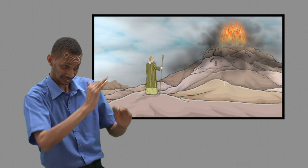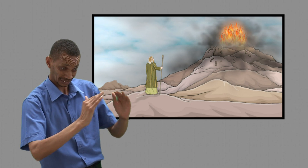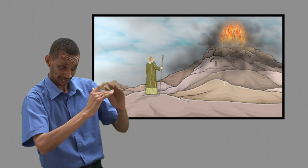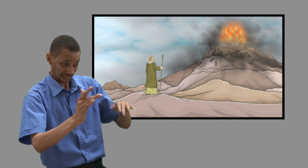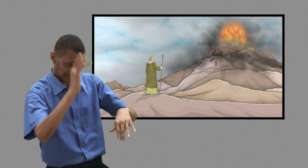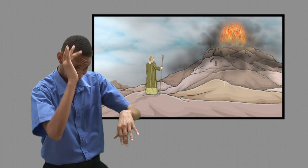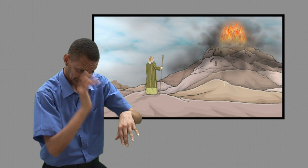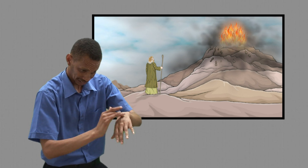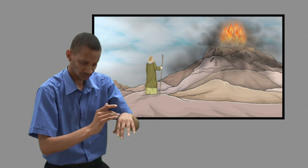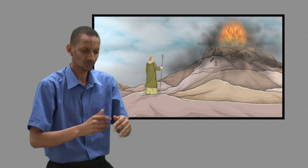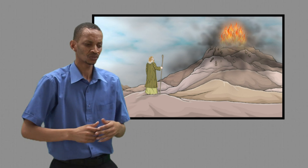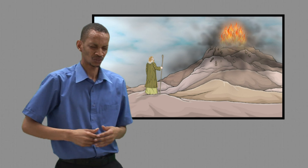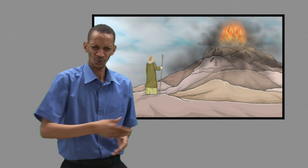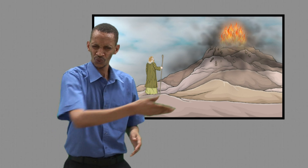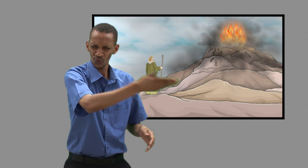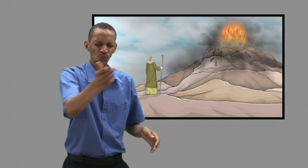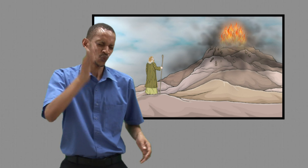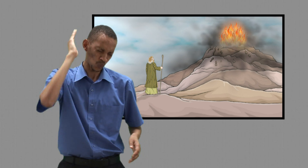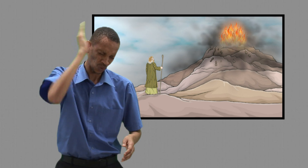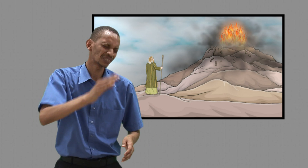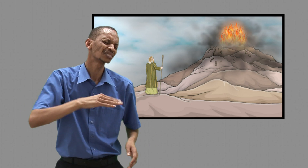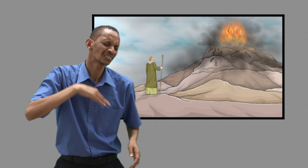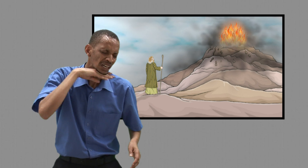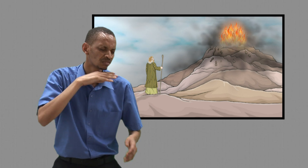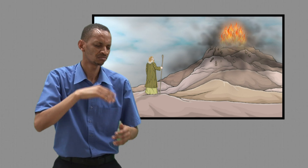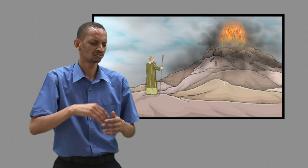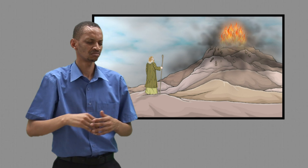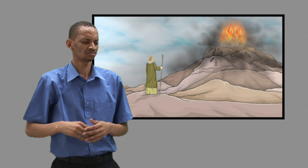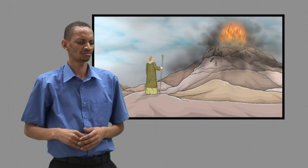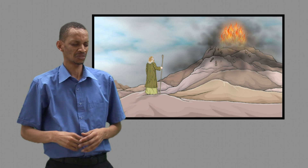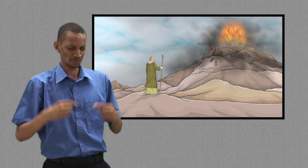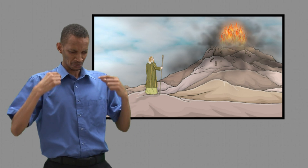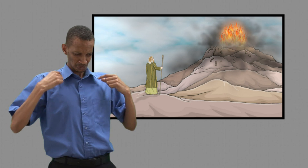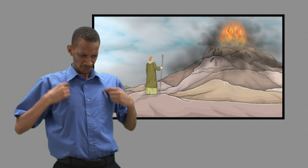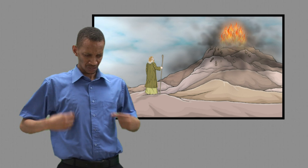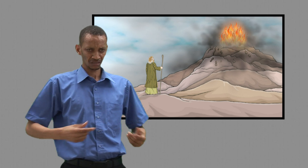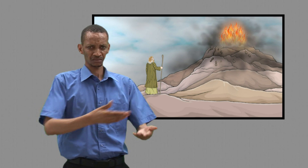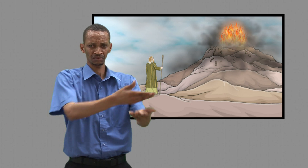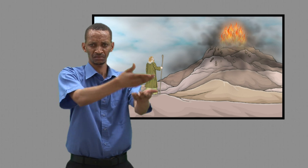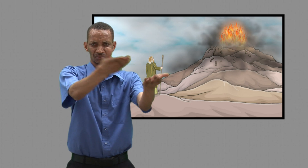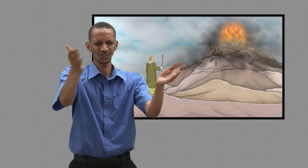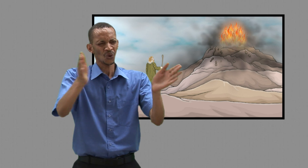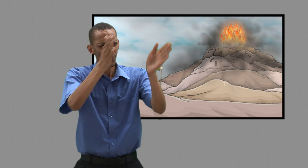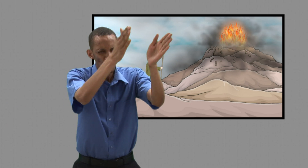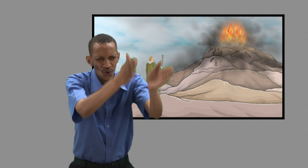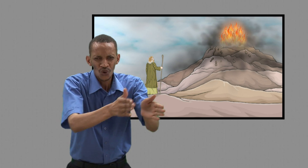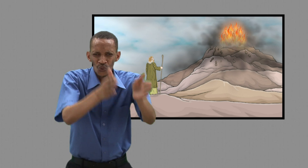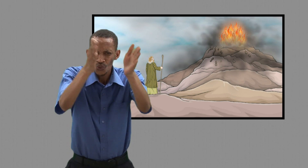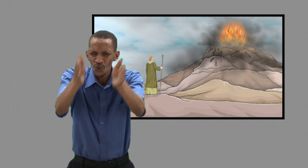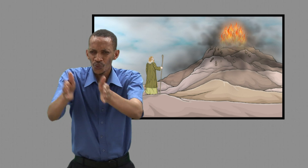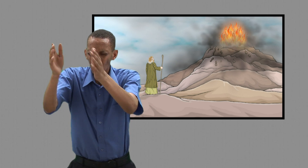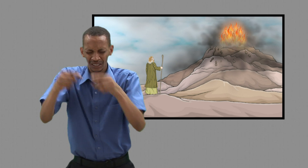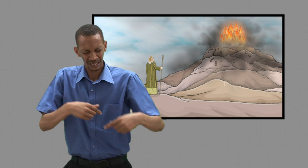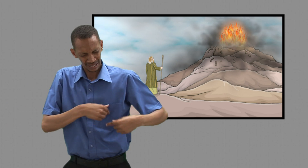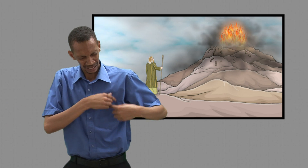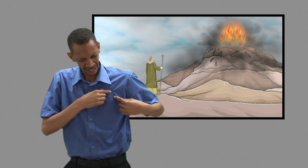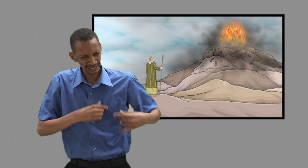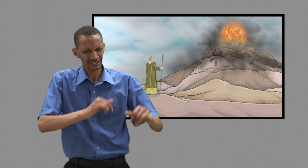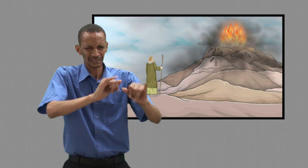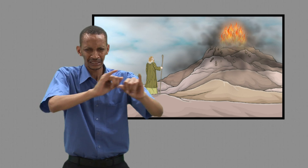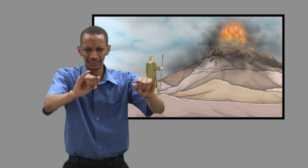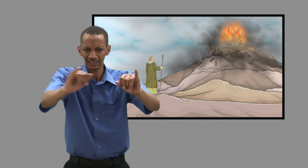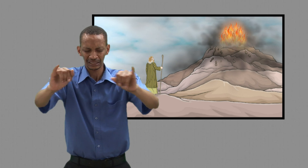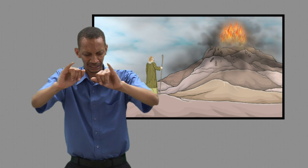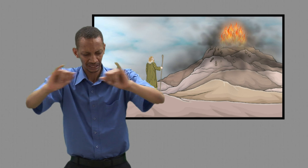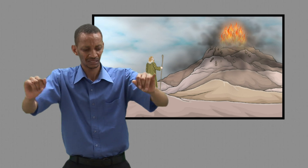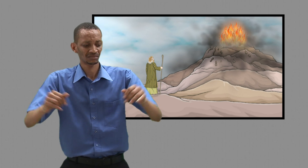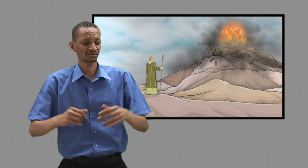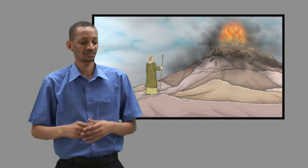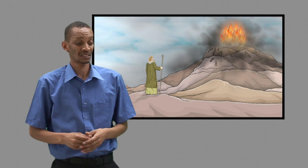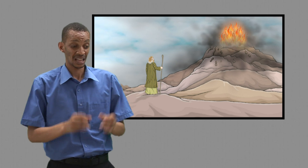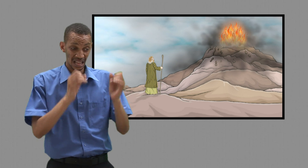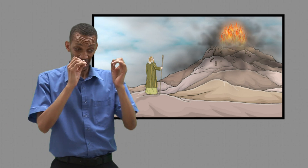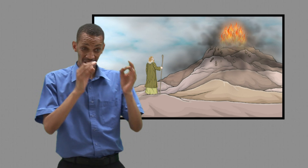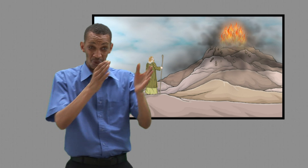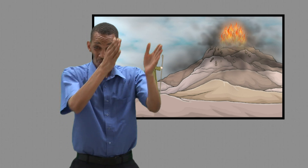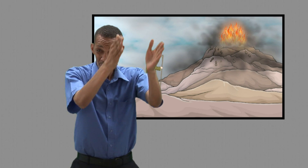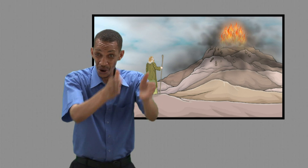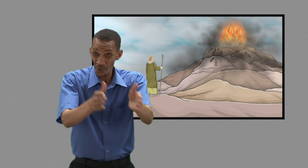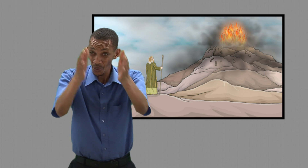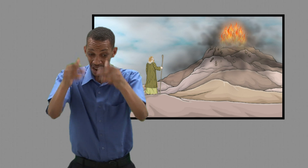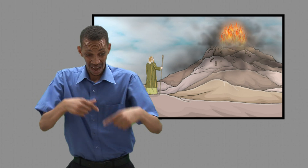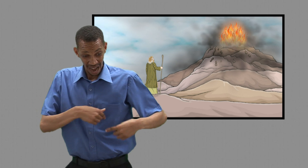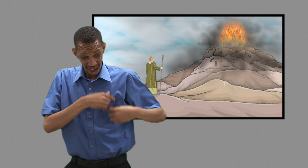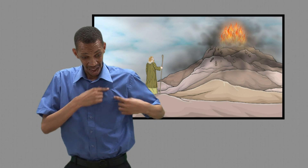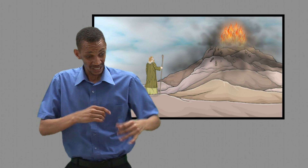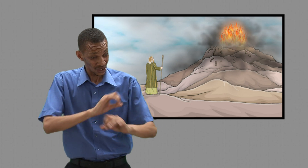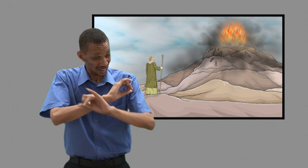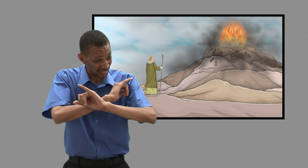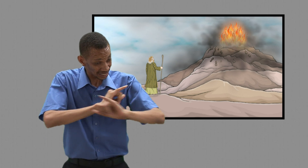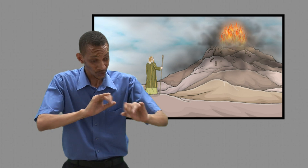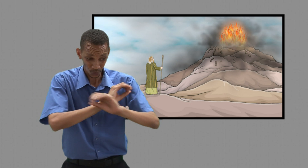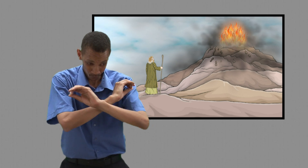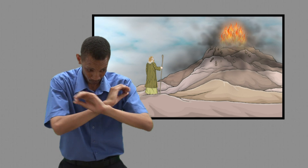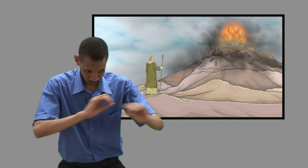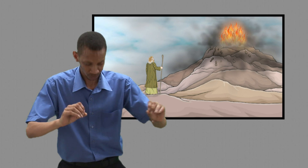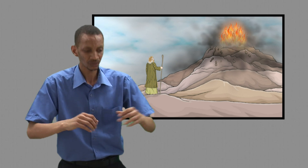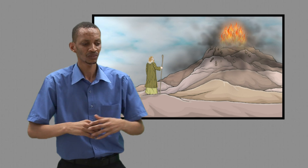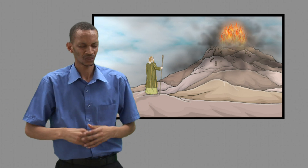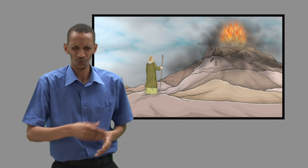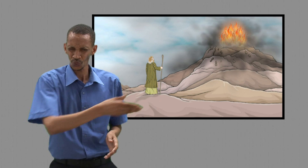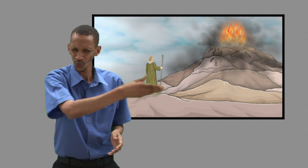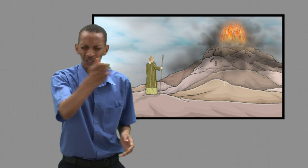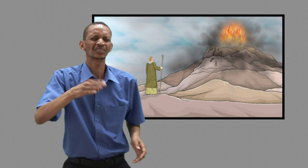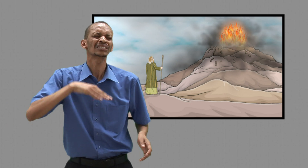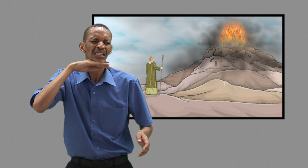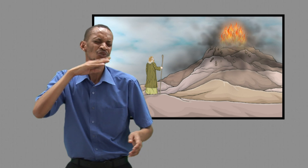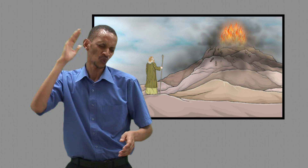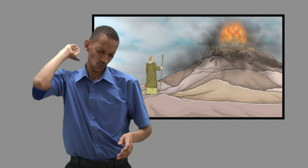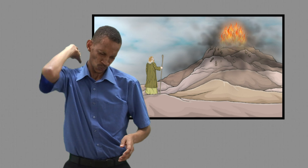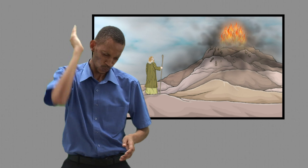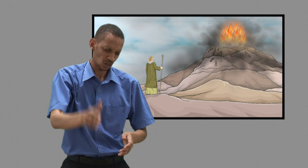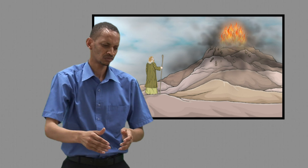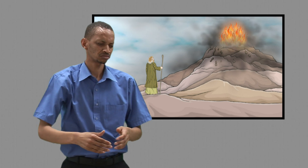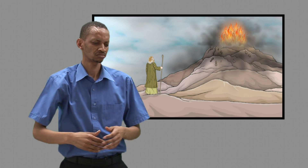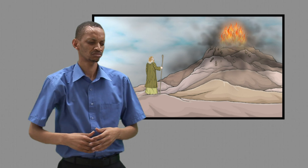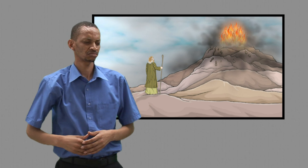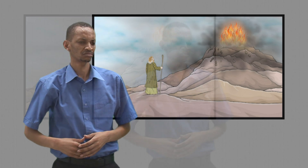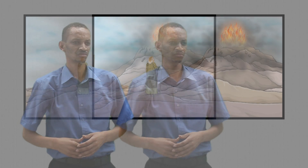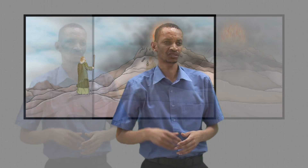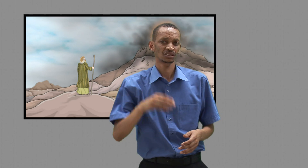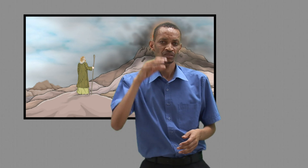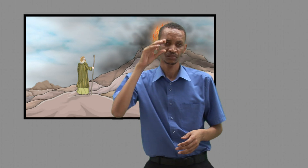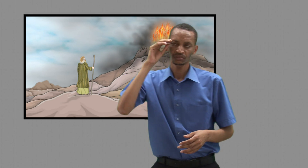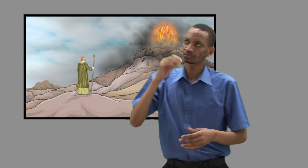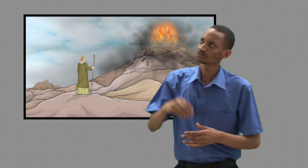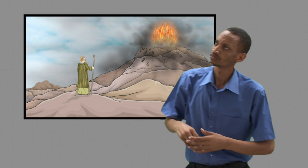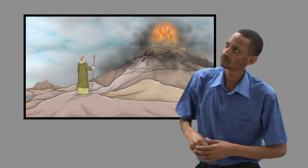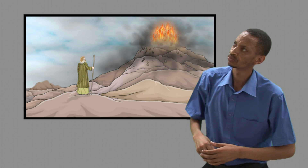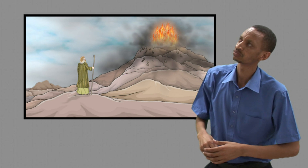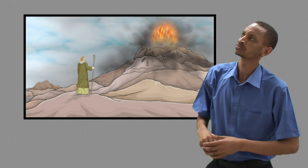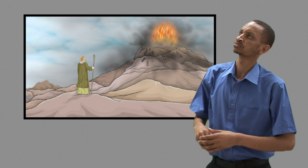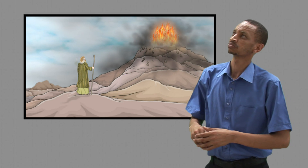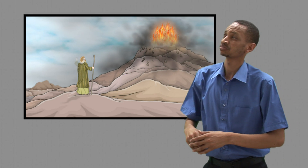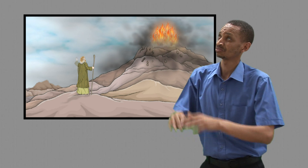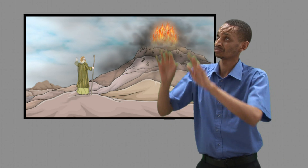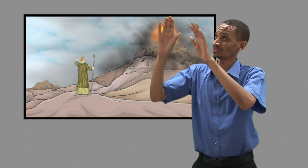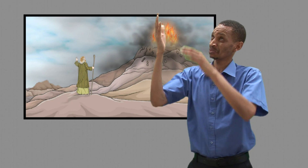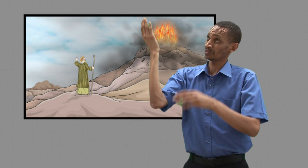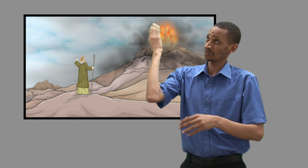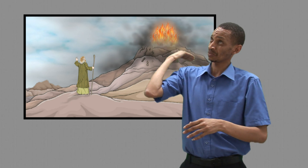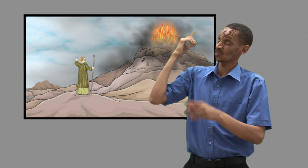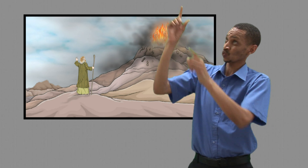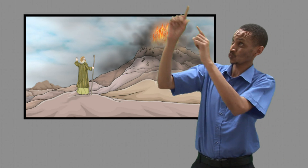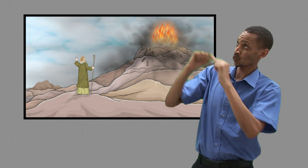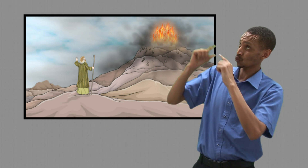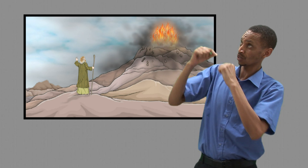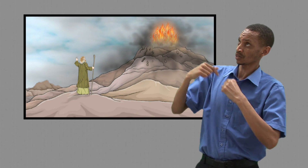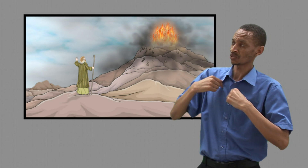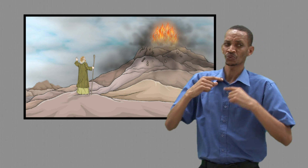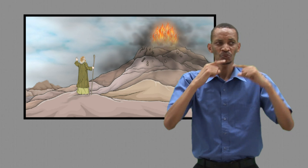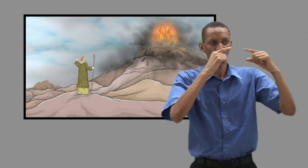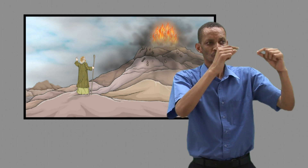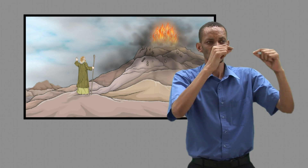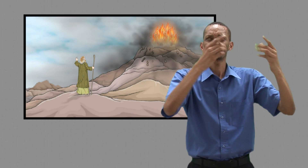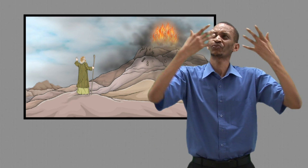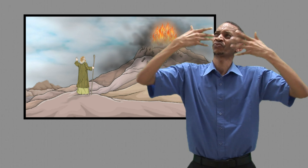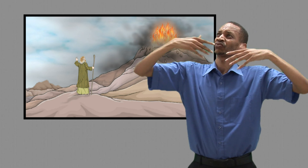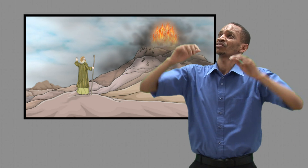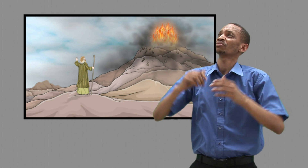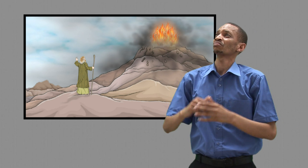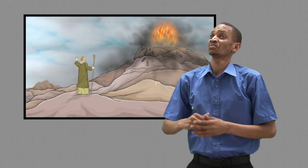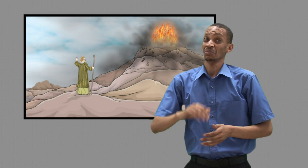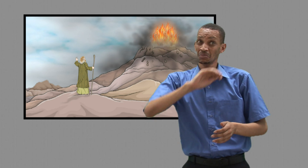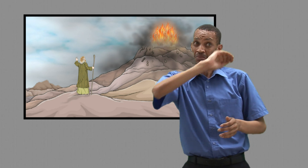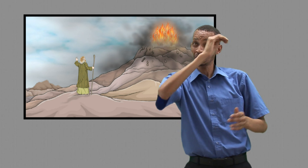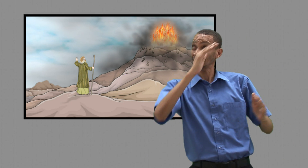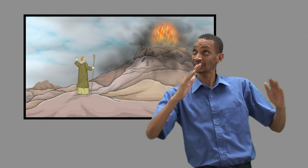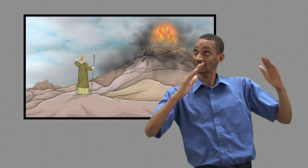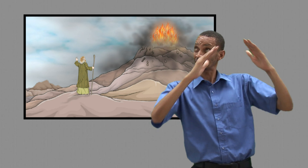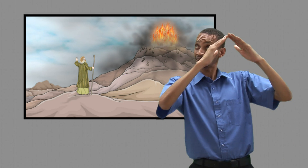Even the priests who approach the LORD must consecrate themselves, or the LORD will break out against them.”